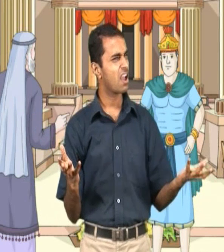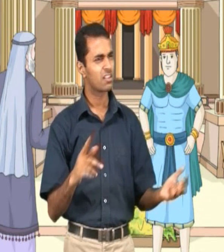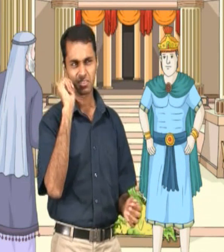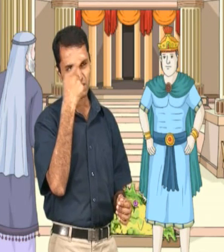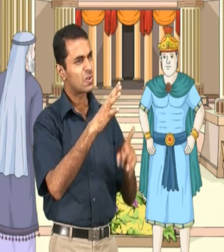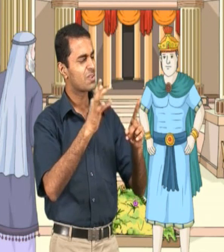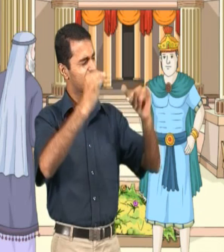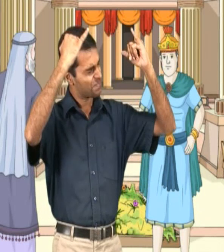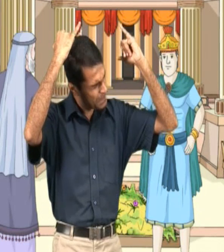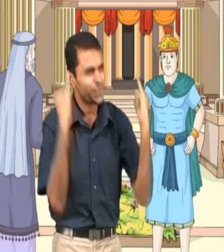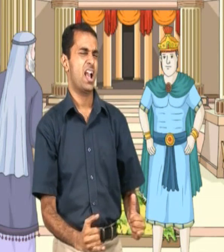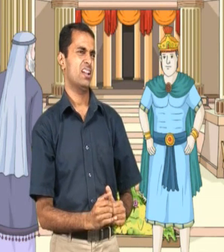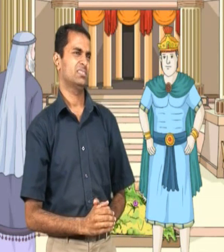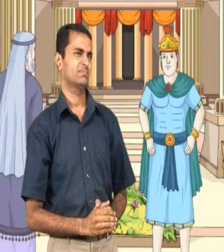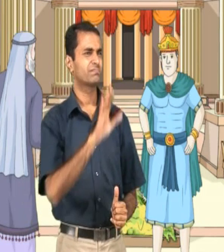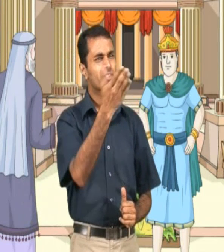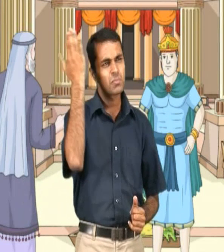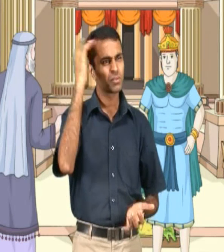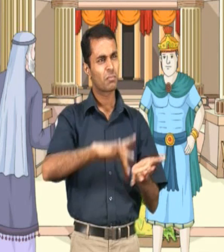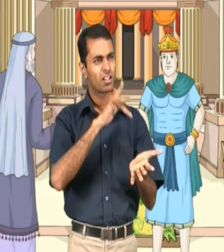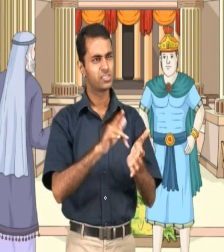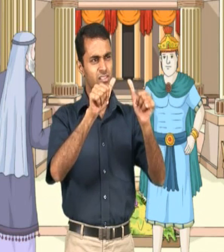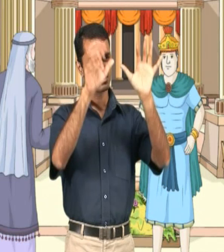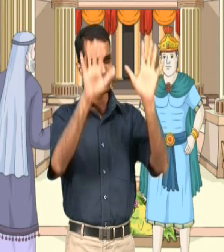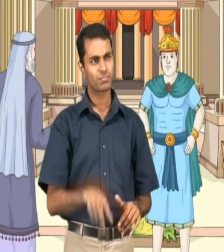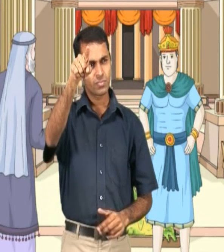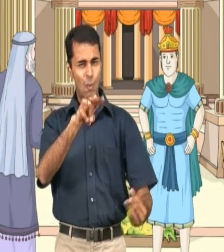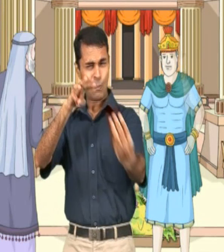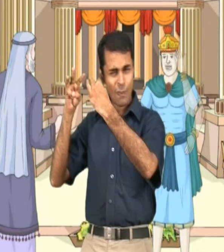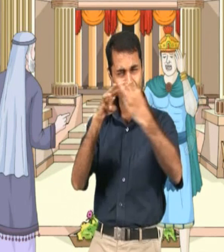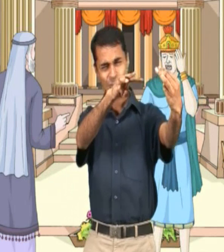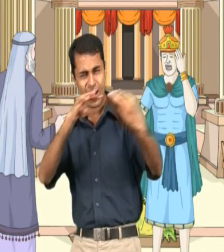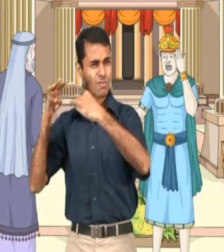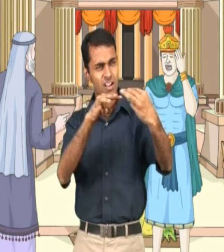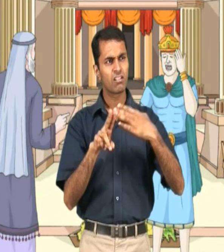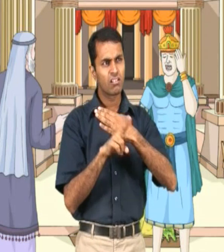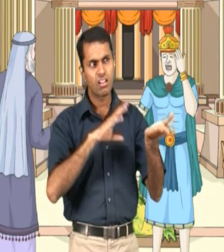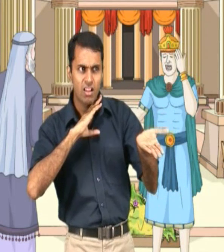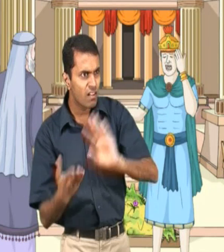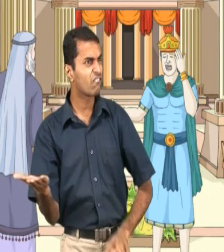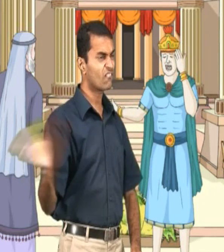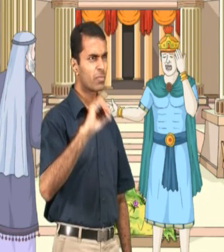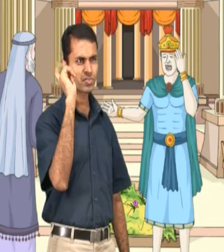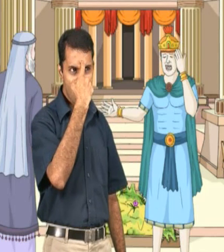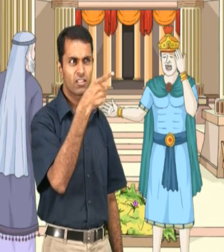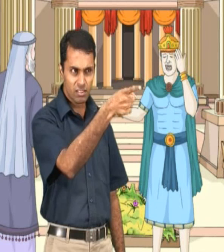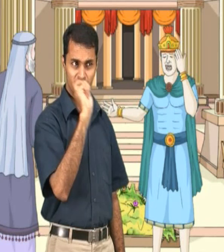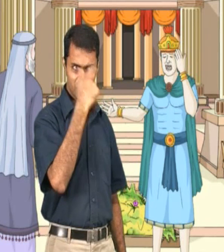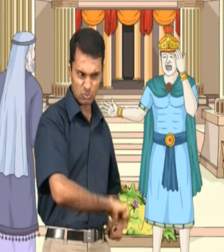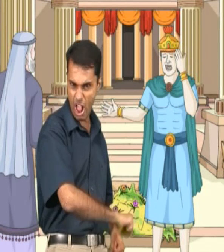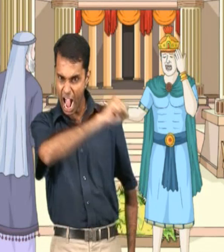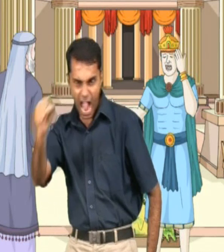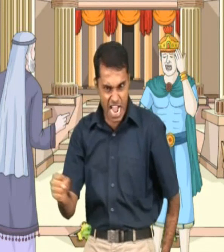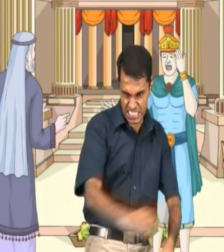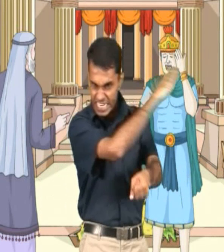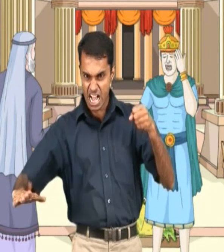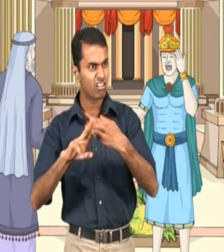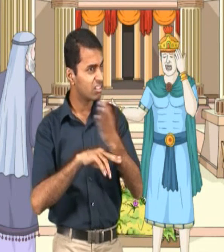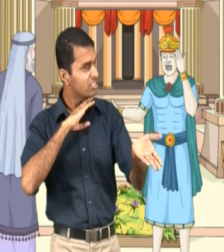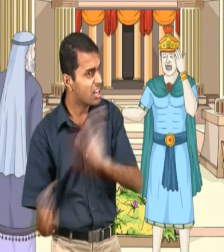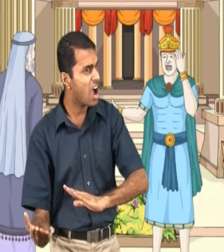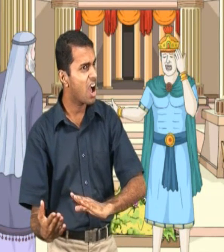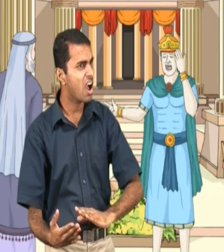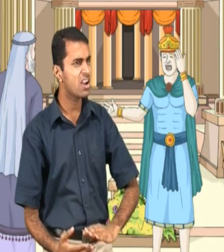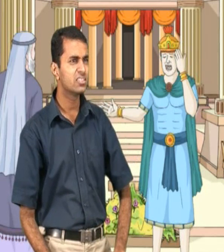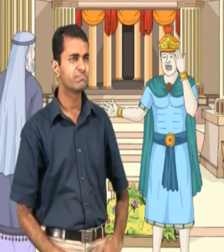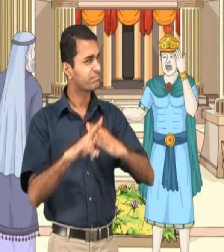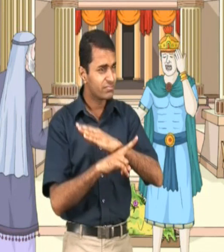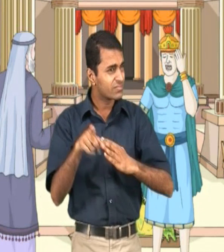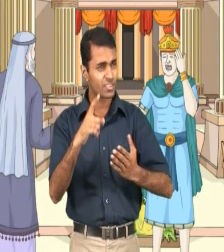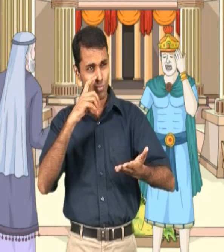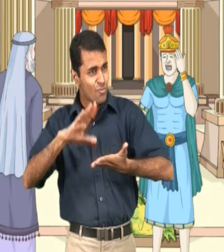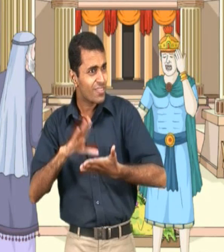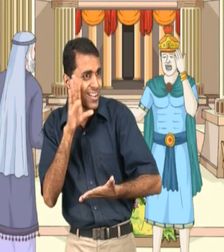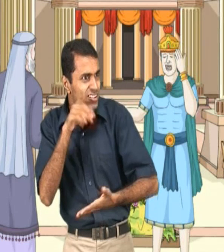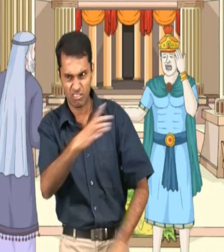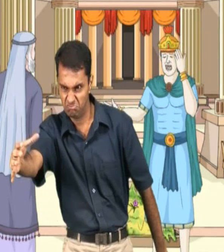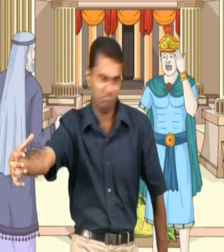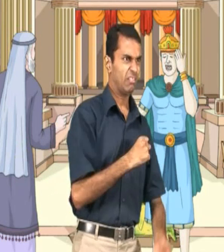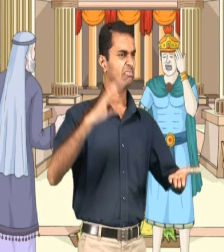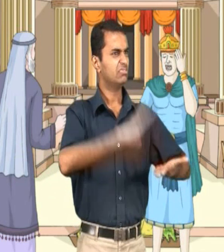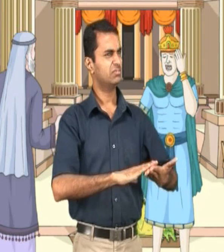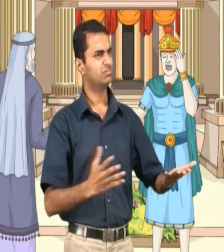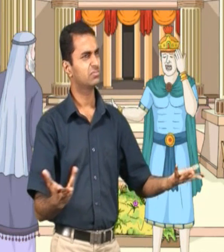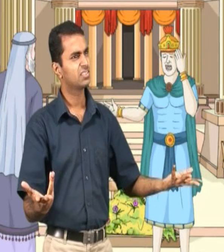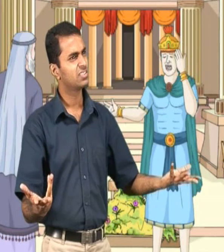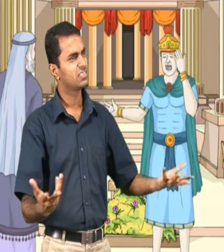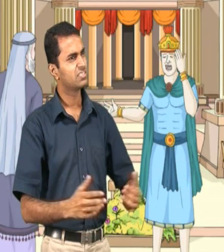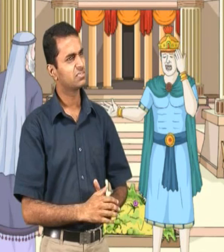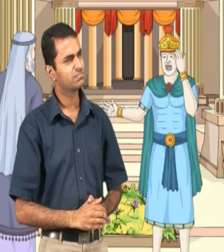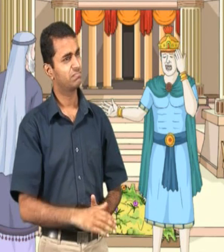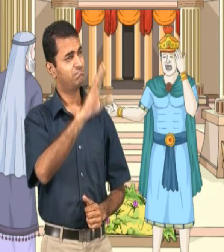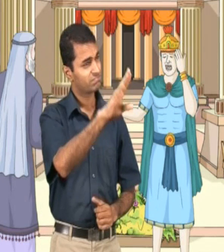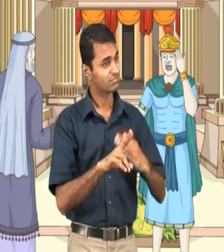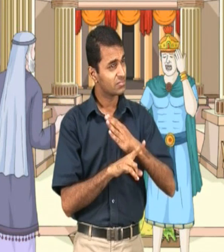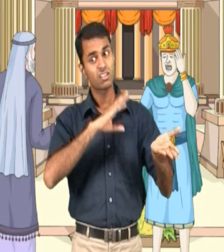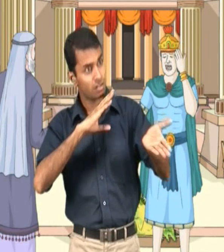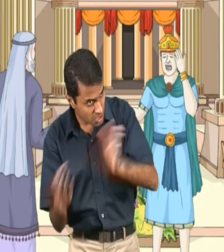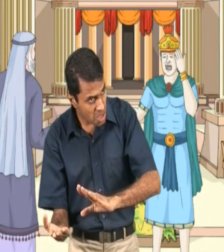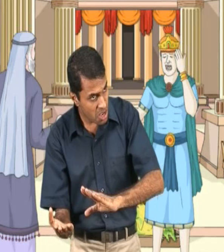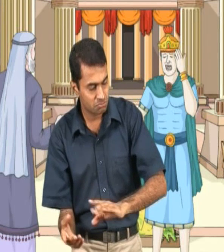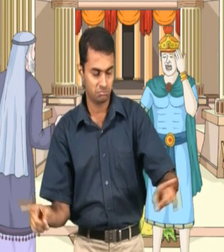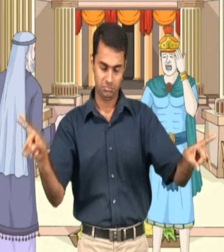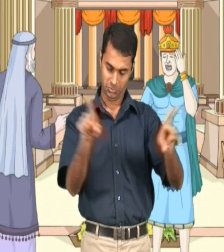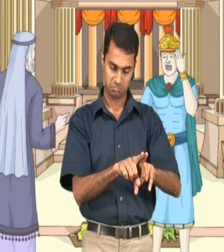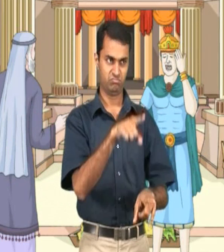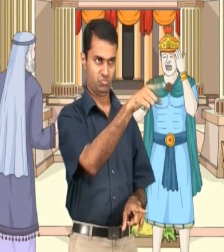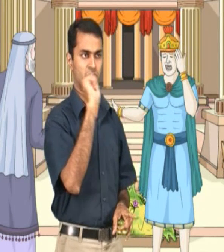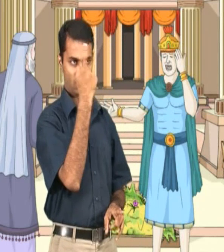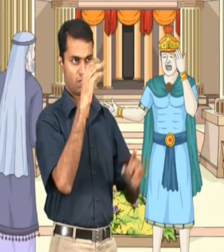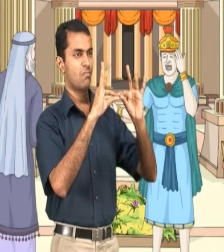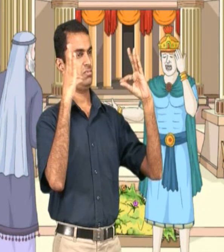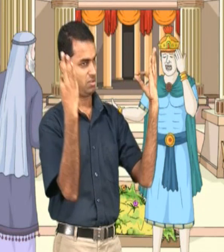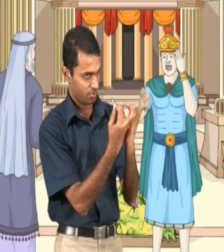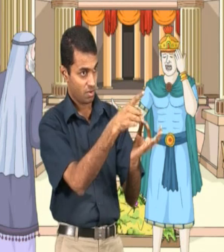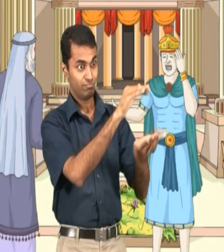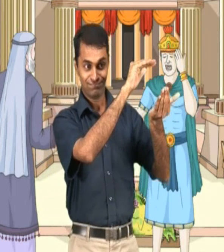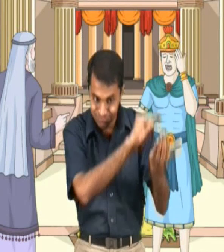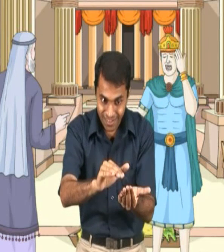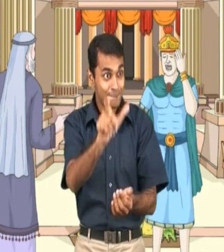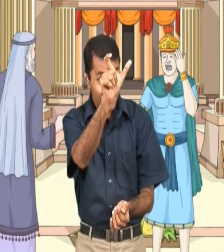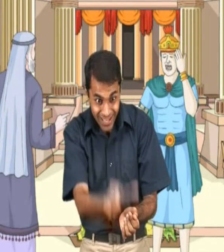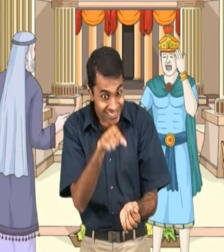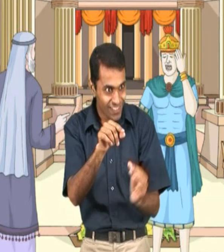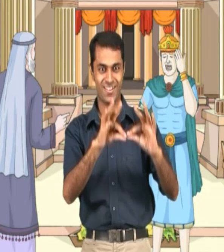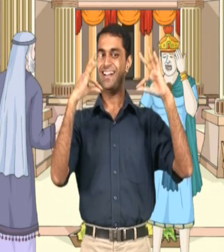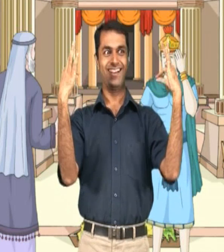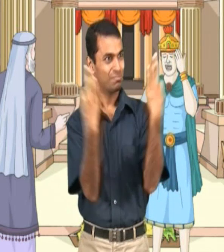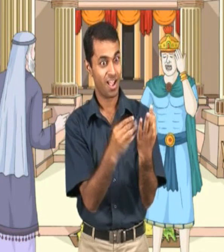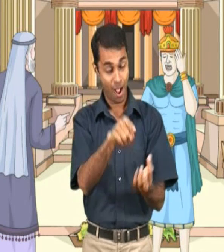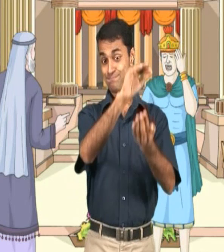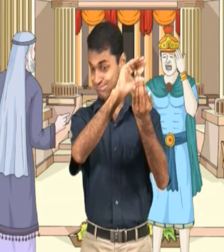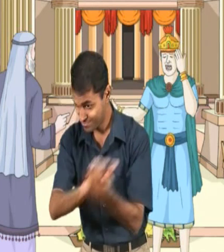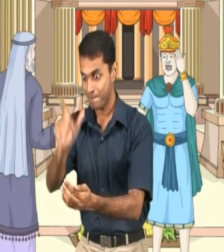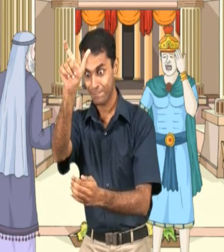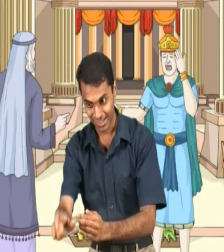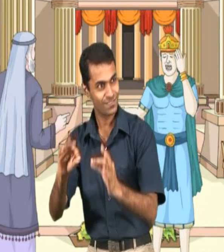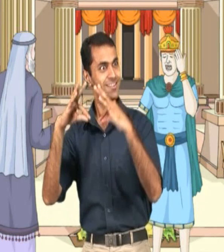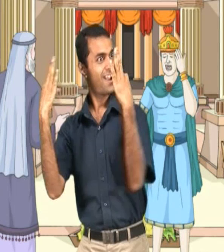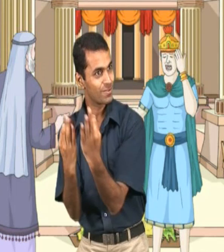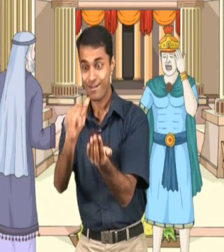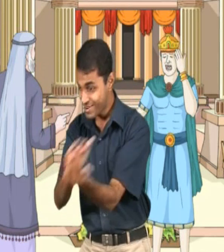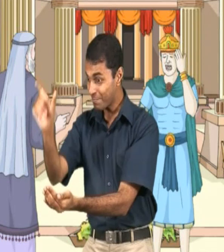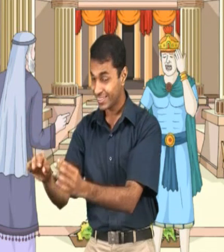You put Uriah the Hittite to the sword and took his wife as your own, for you have slain him with the sword of the Ammonites.